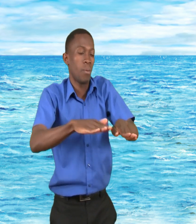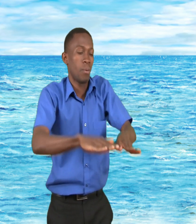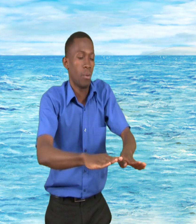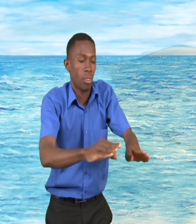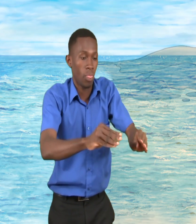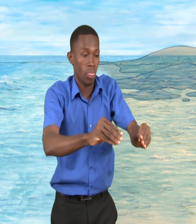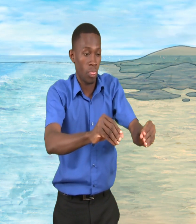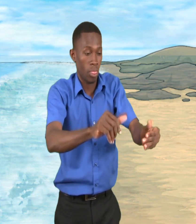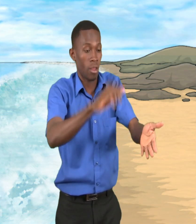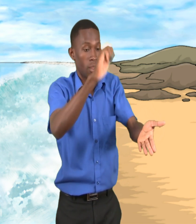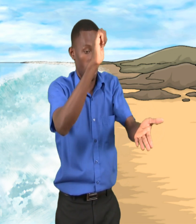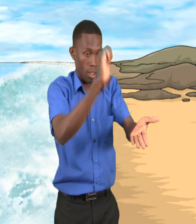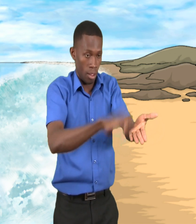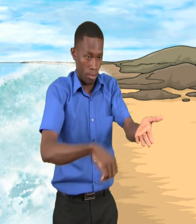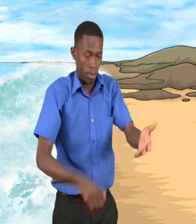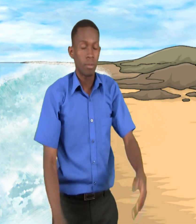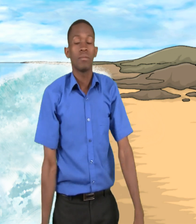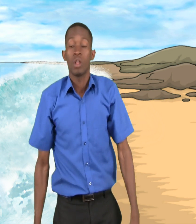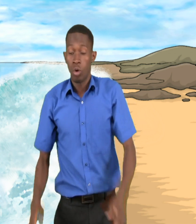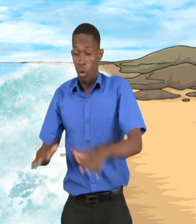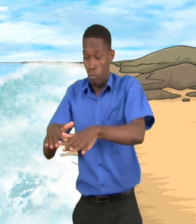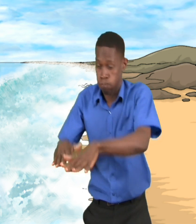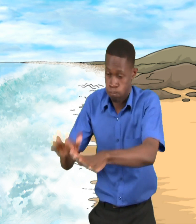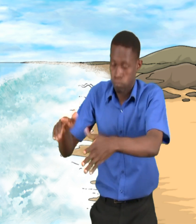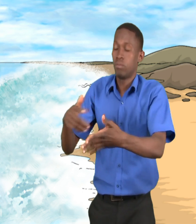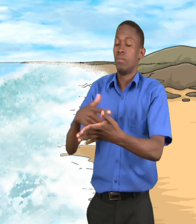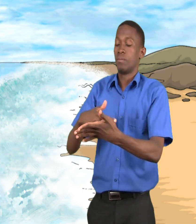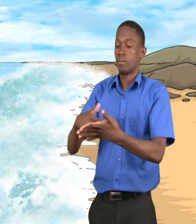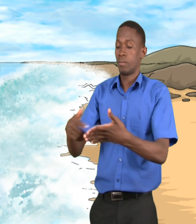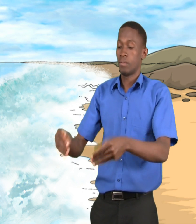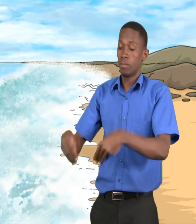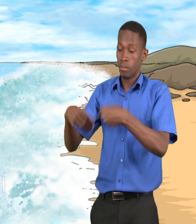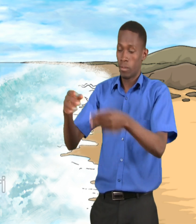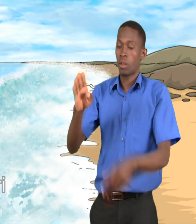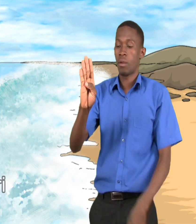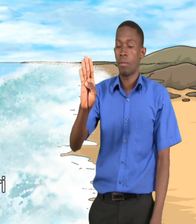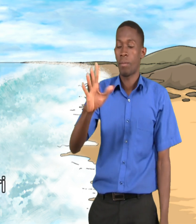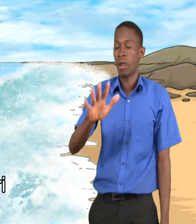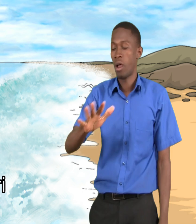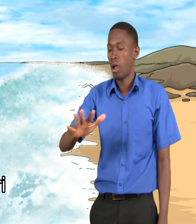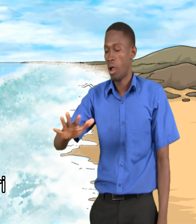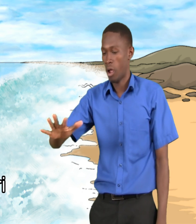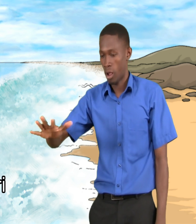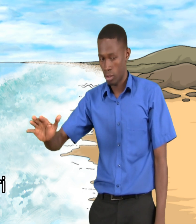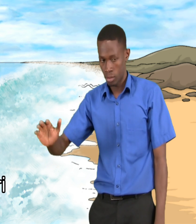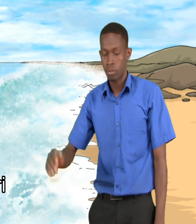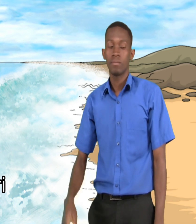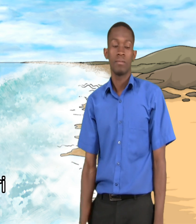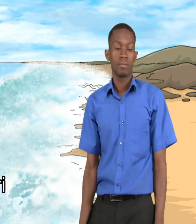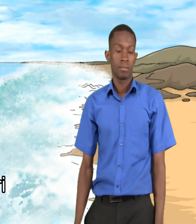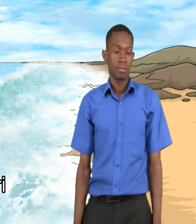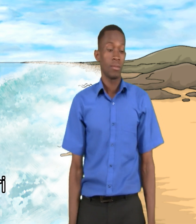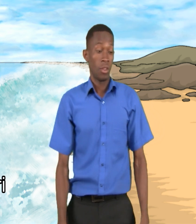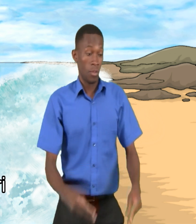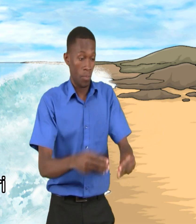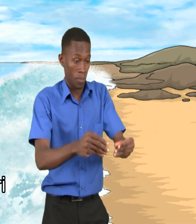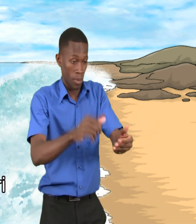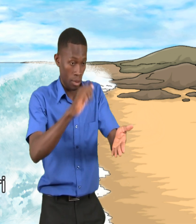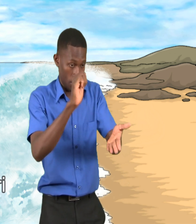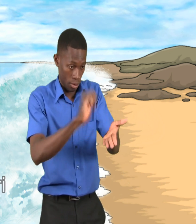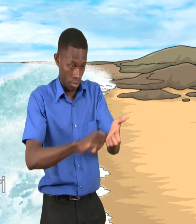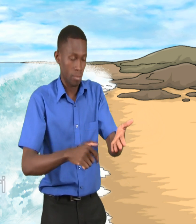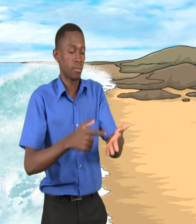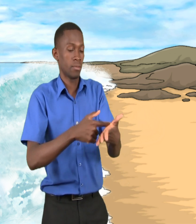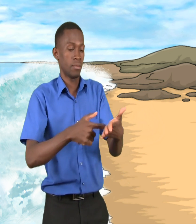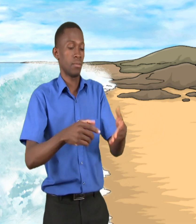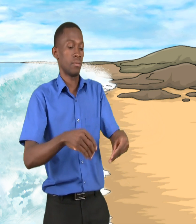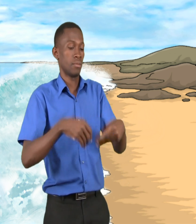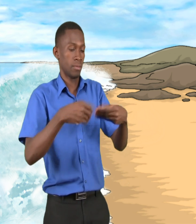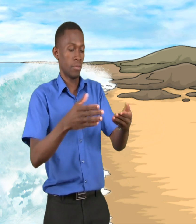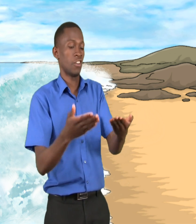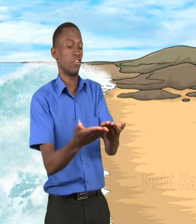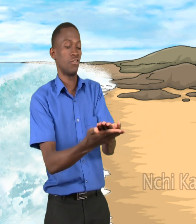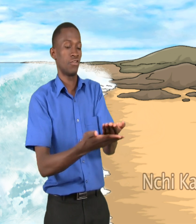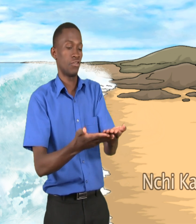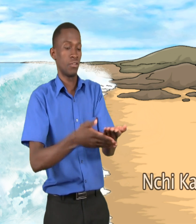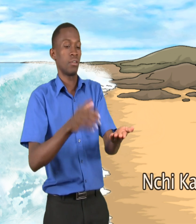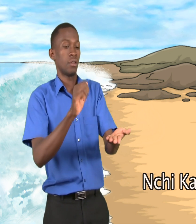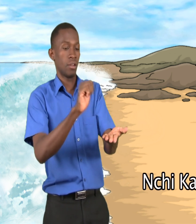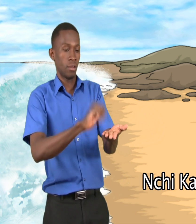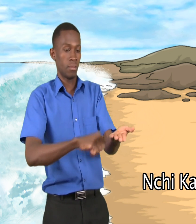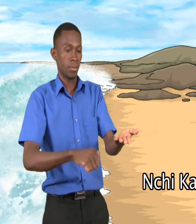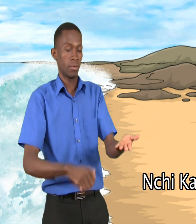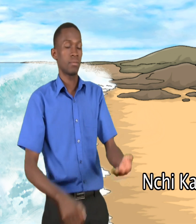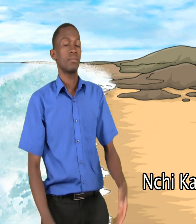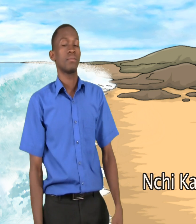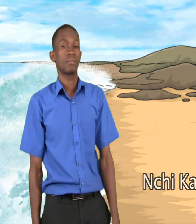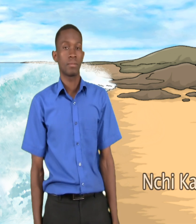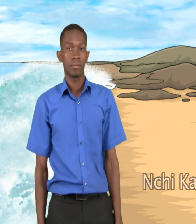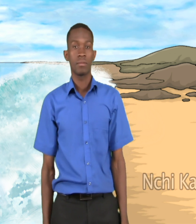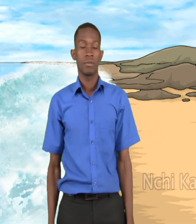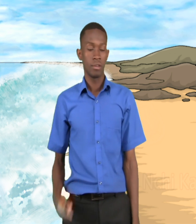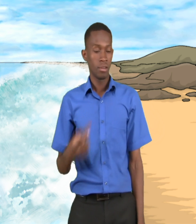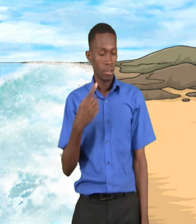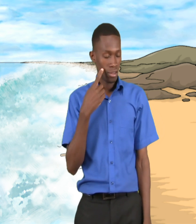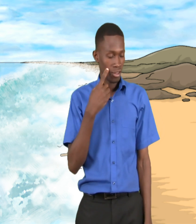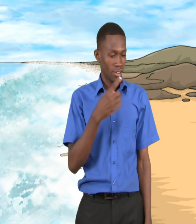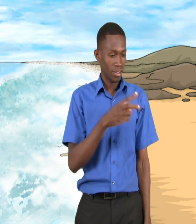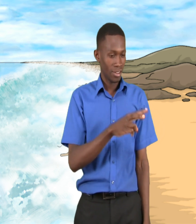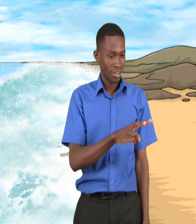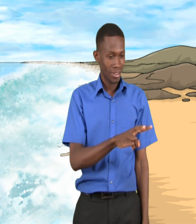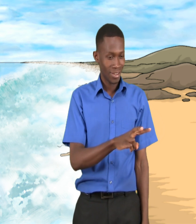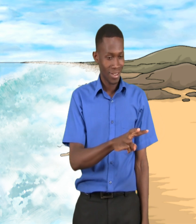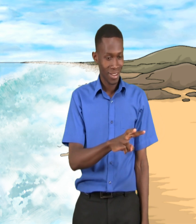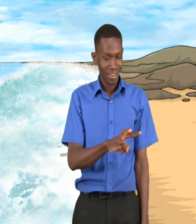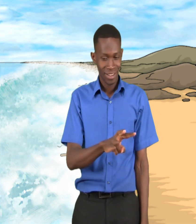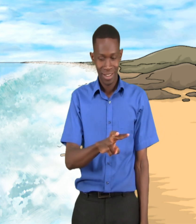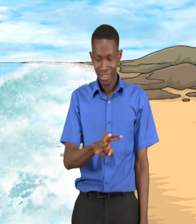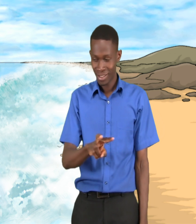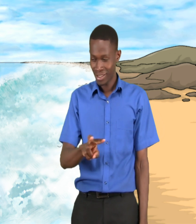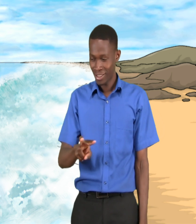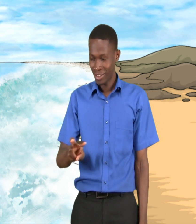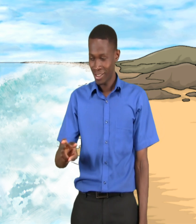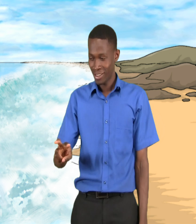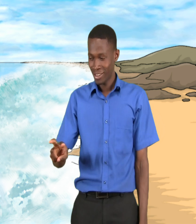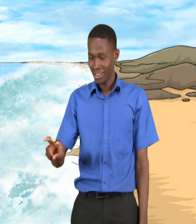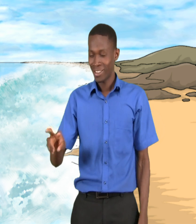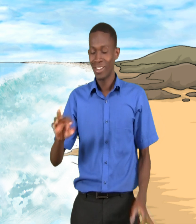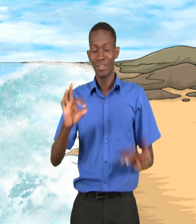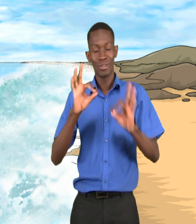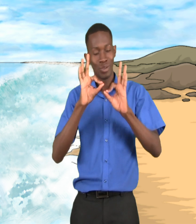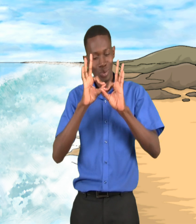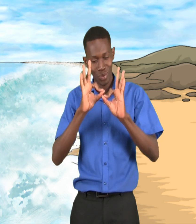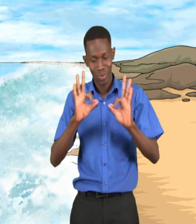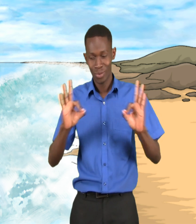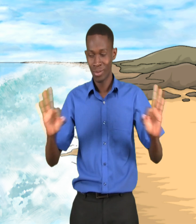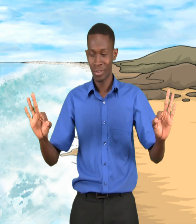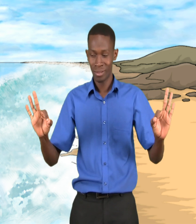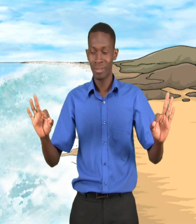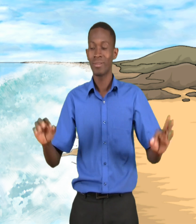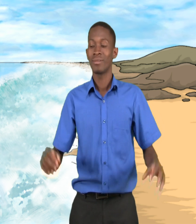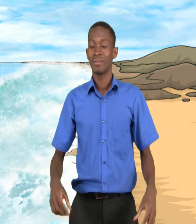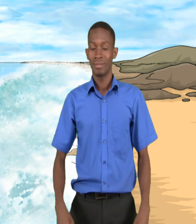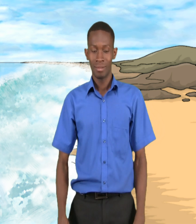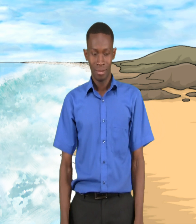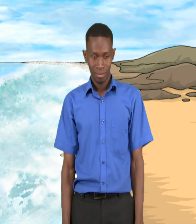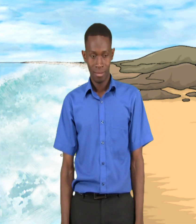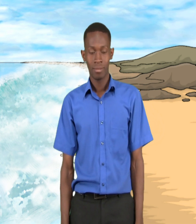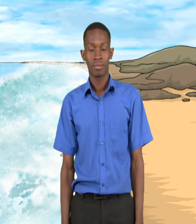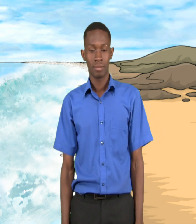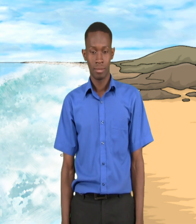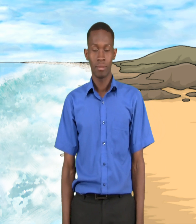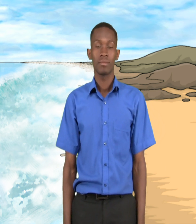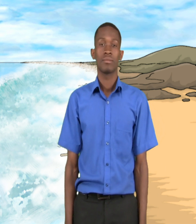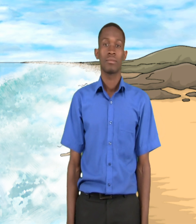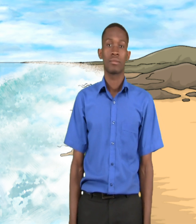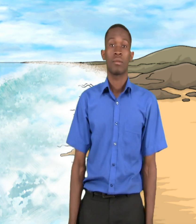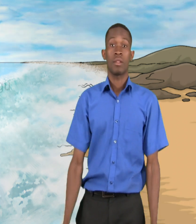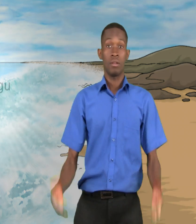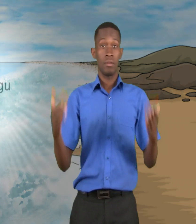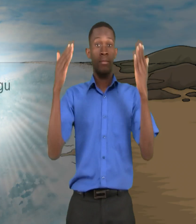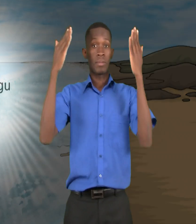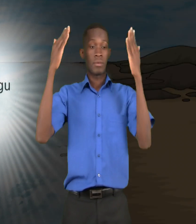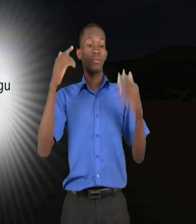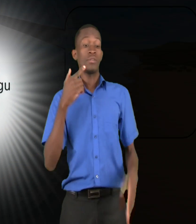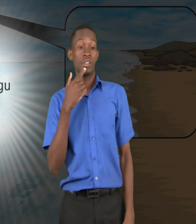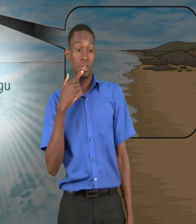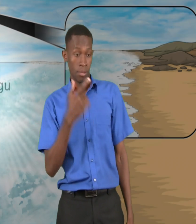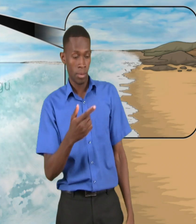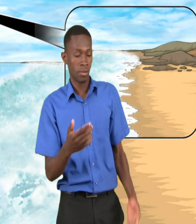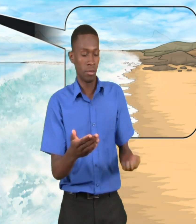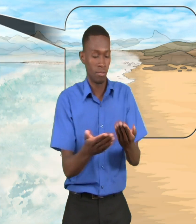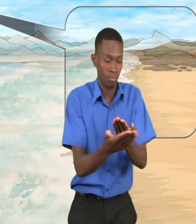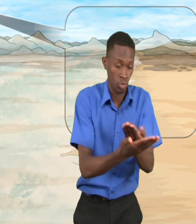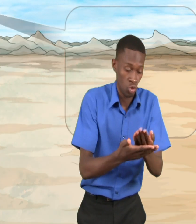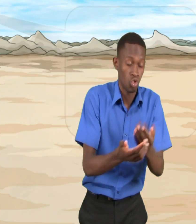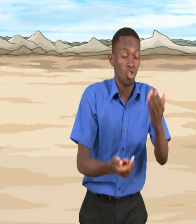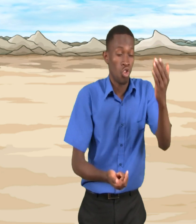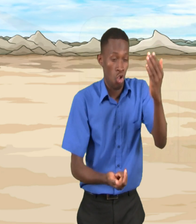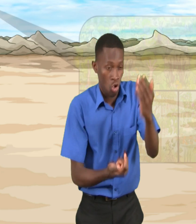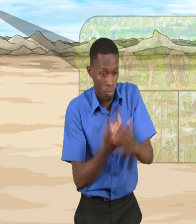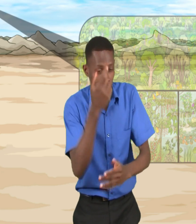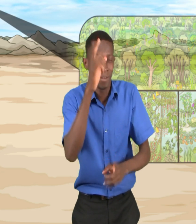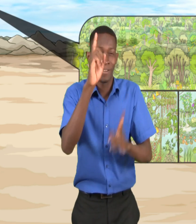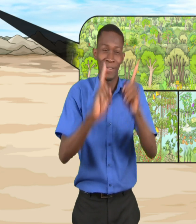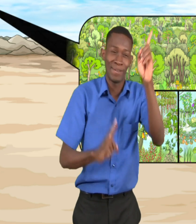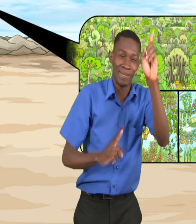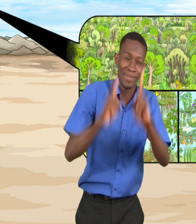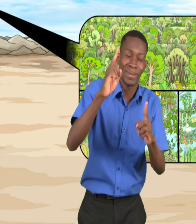God called the dry land “earth,” and the gathering of waters He called “seas.” And God saw that it was good.